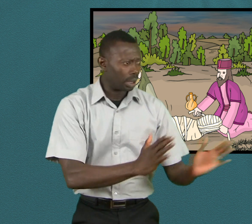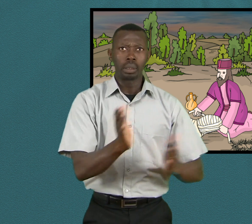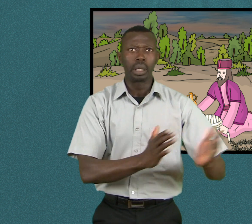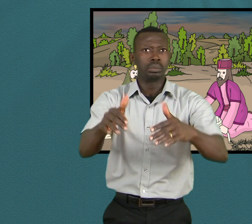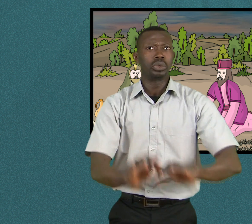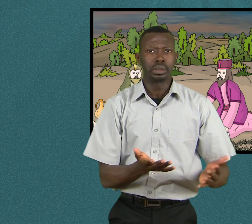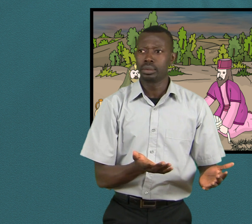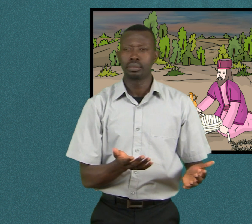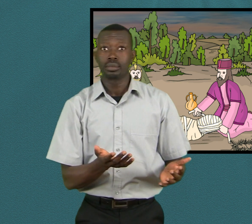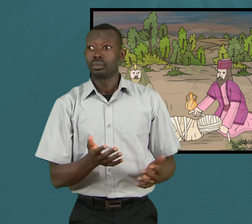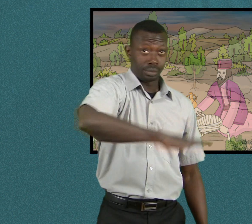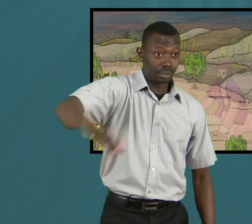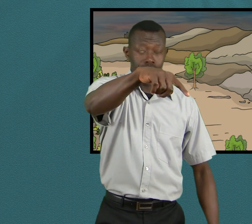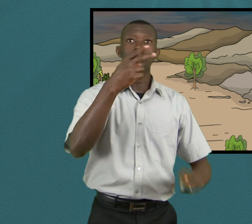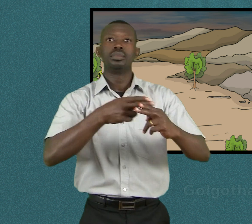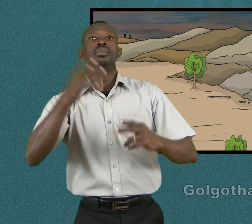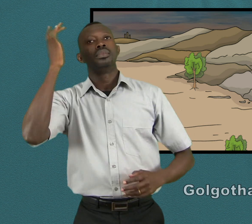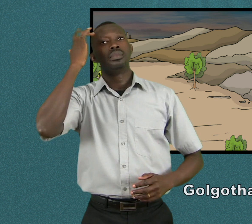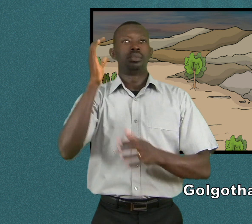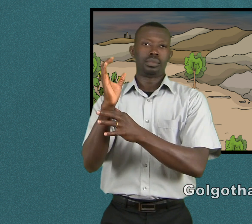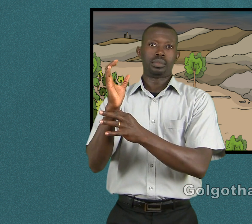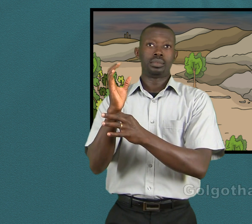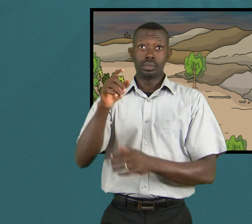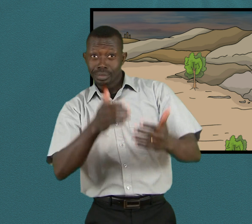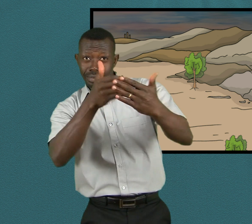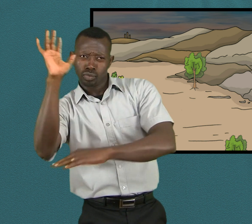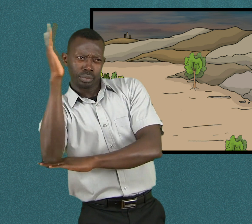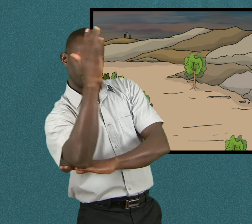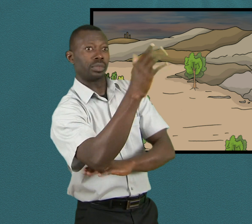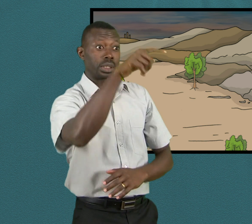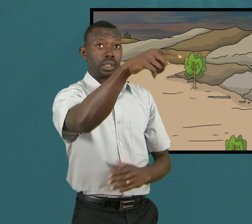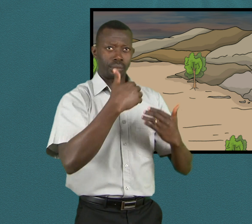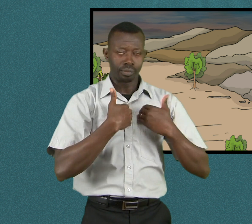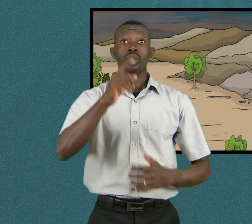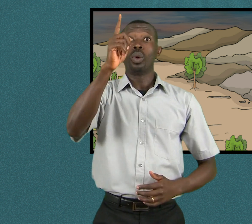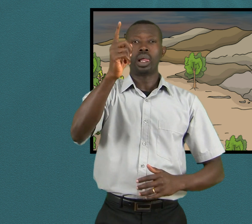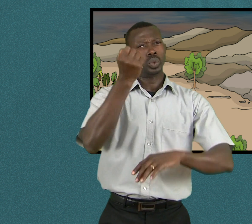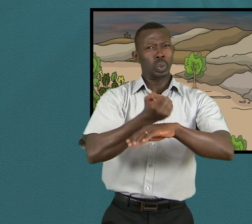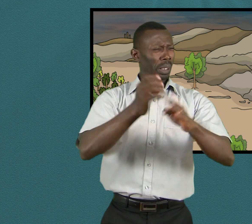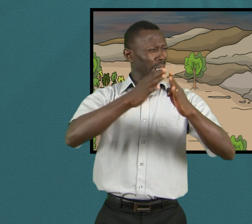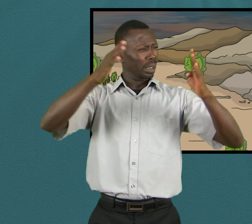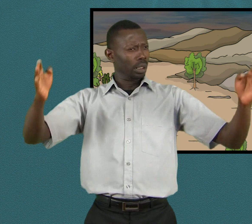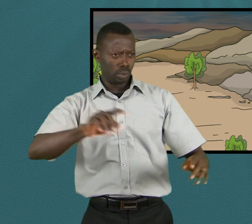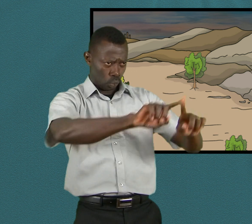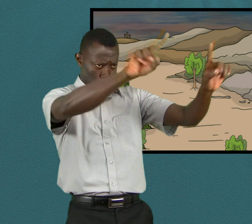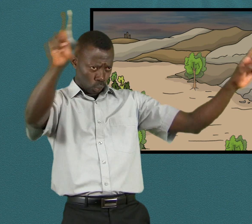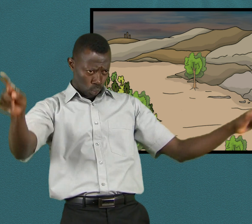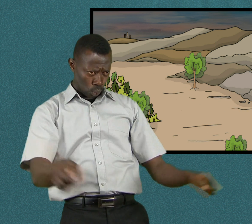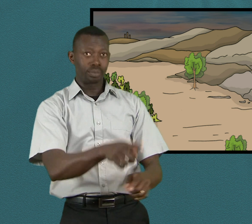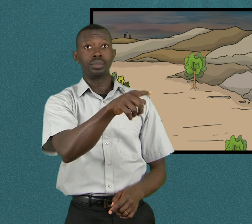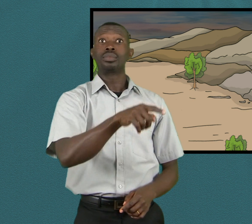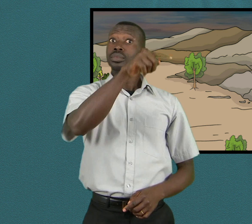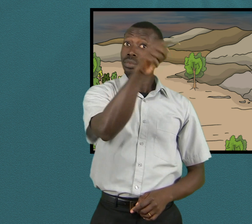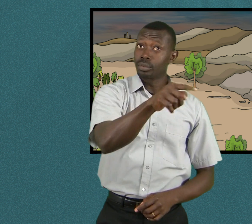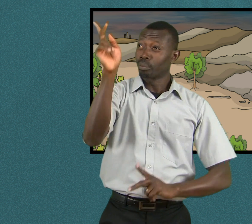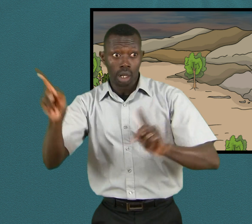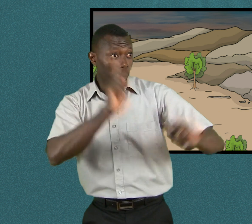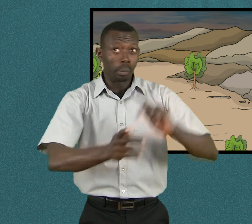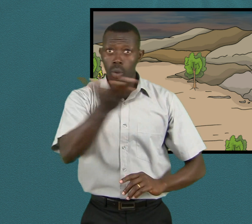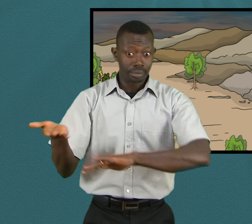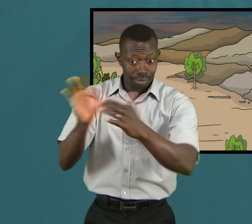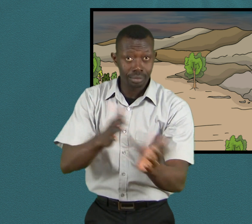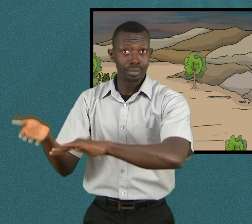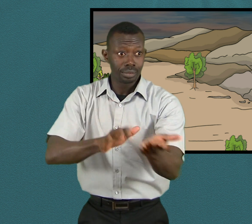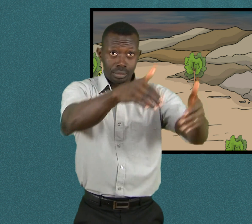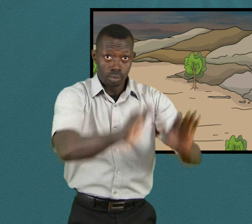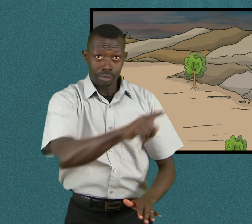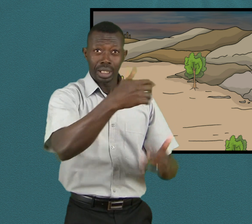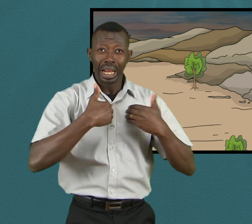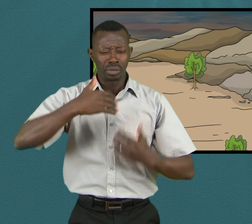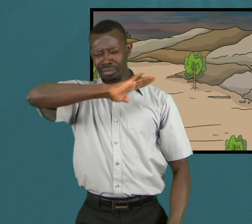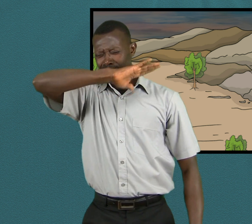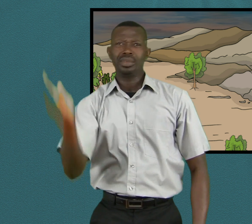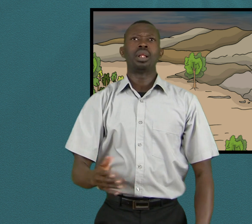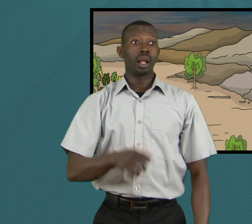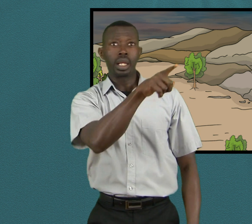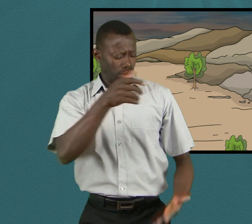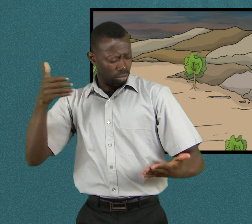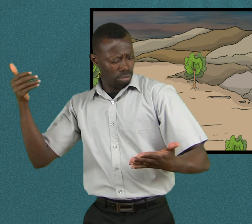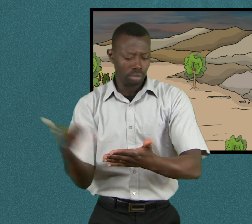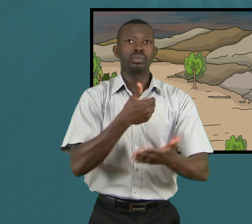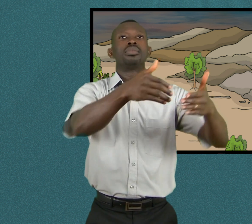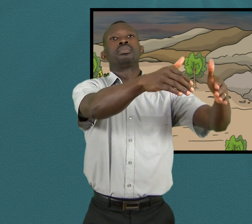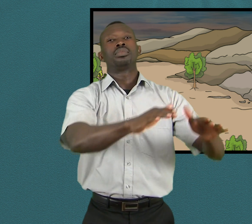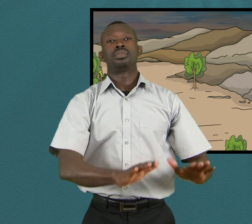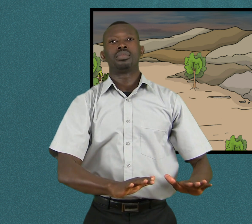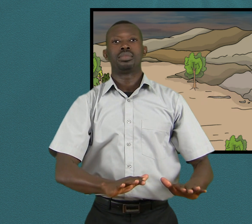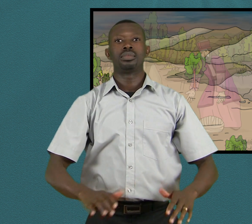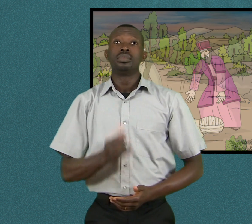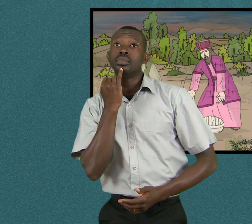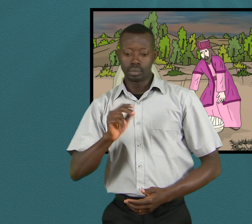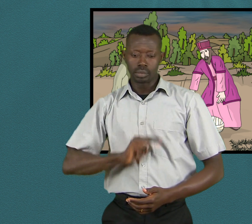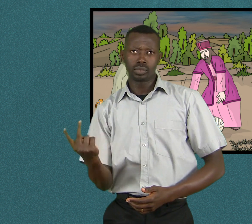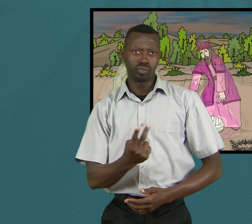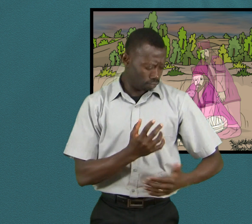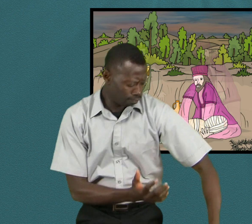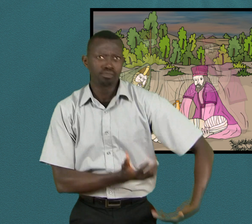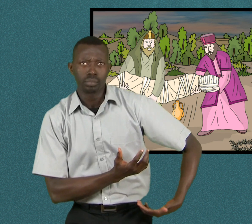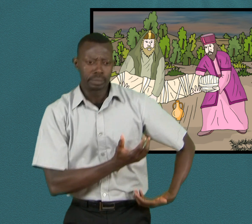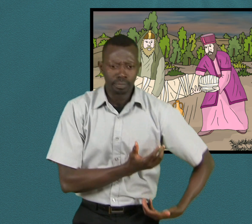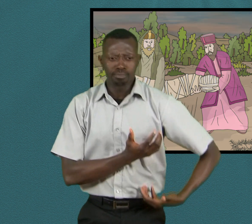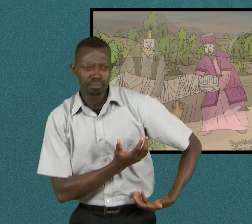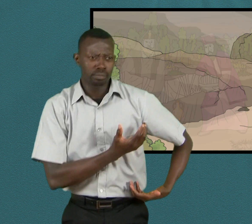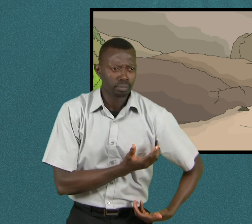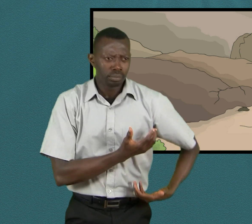Now there was a garden in the place where Jesus was crucified, and in the garden a new tomb in which no one had yet been laid.